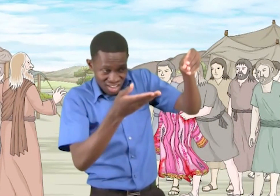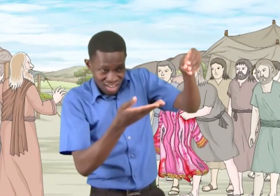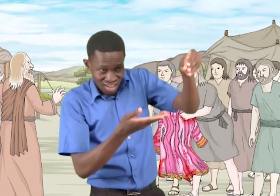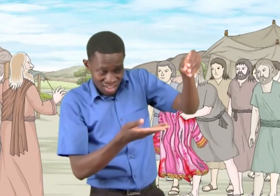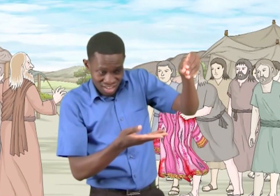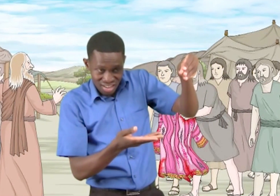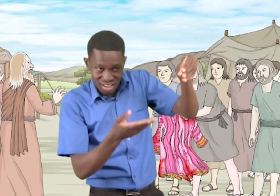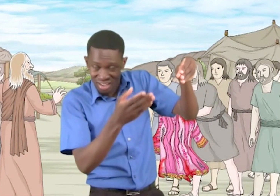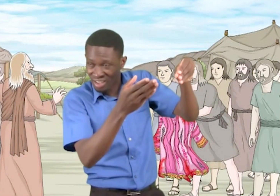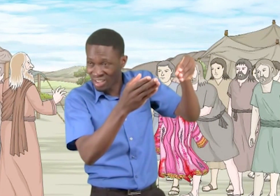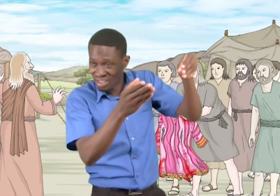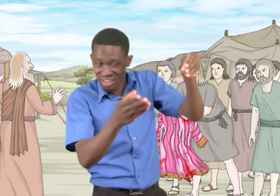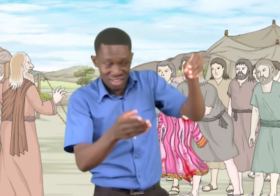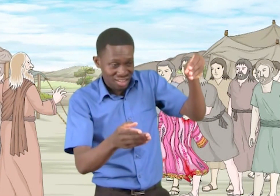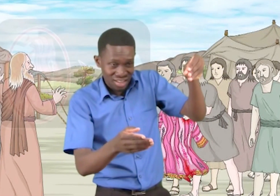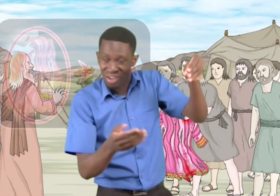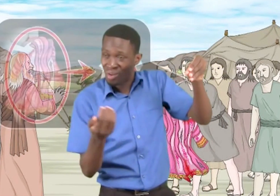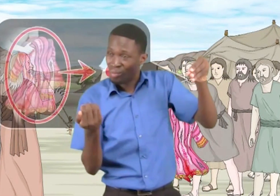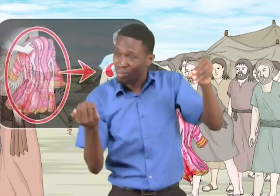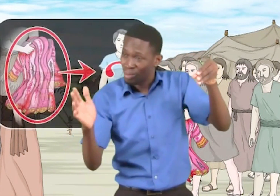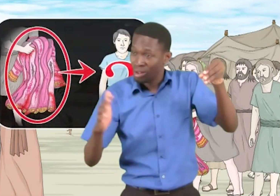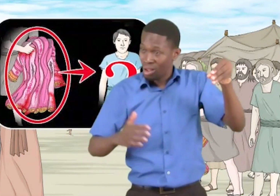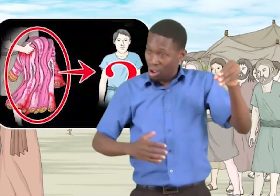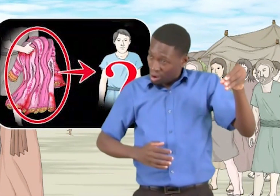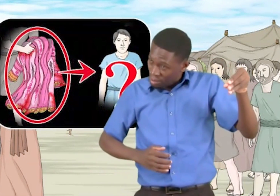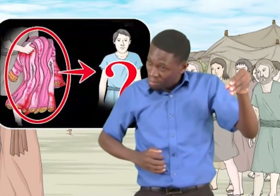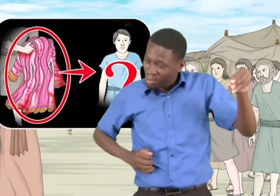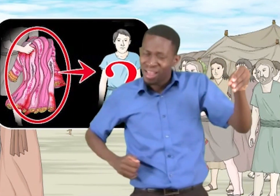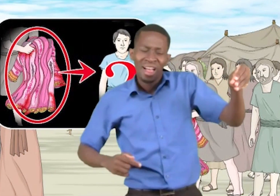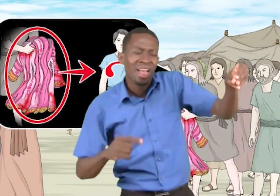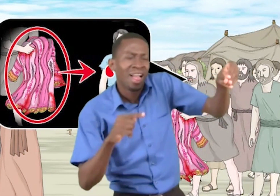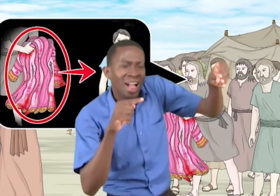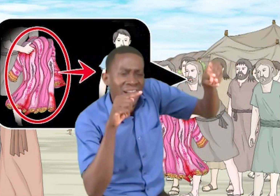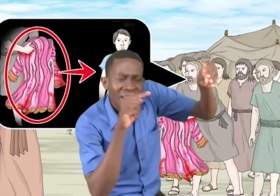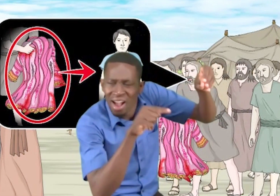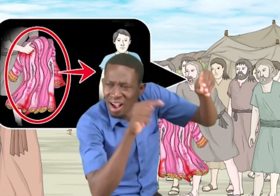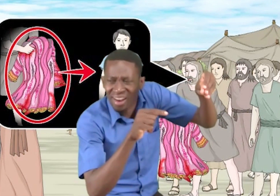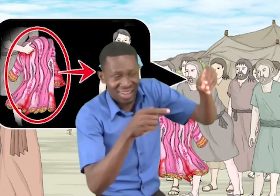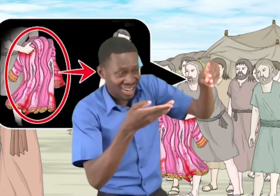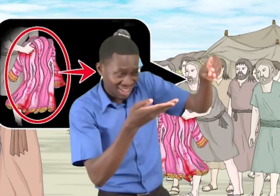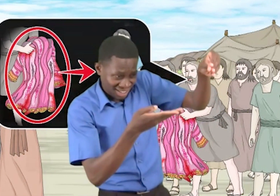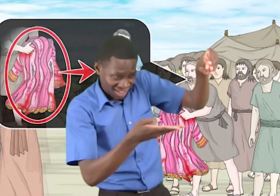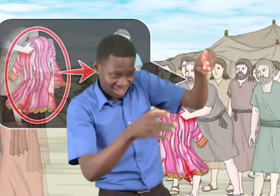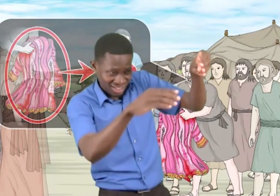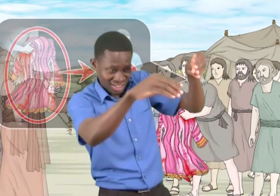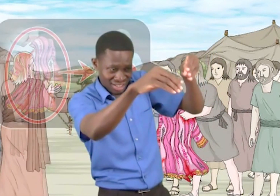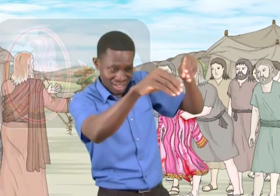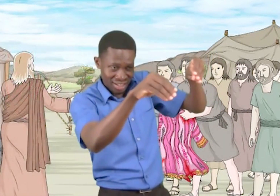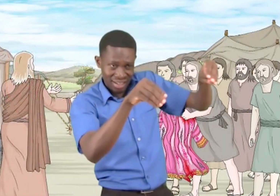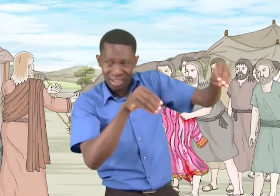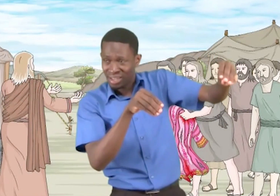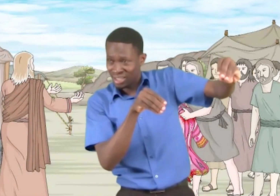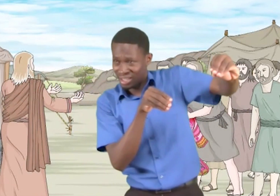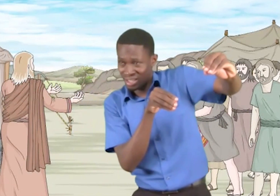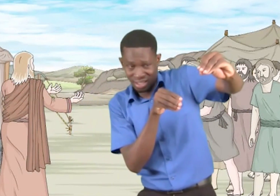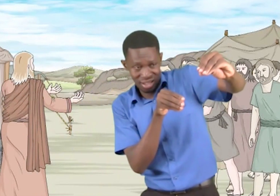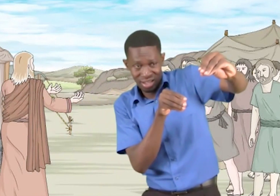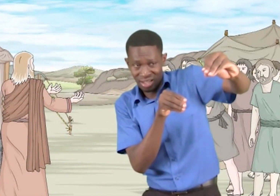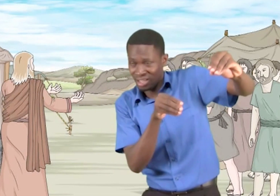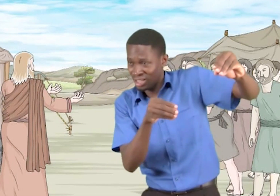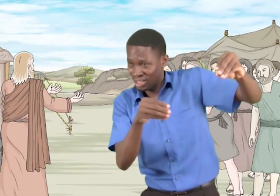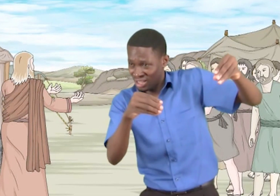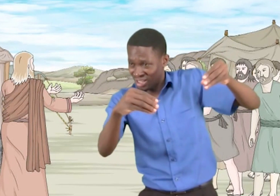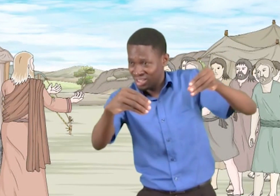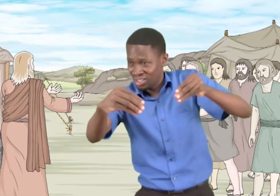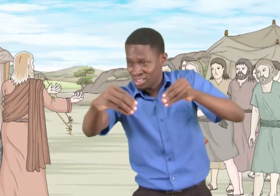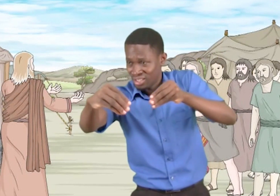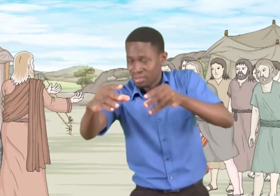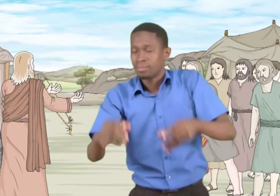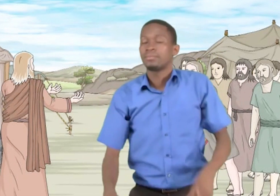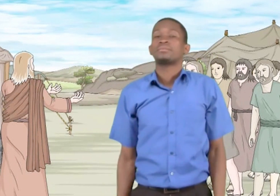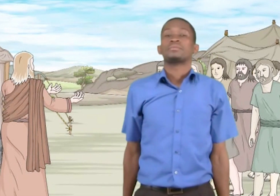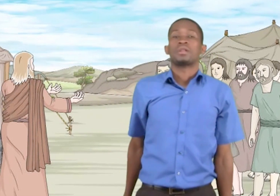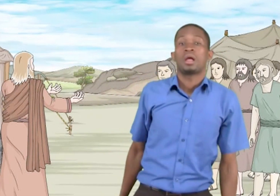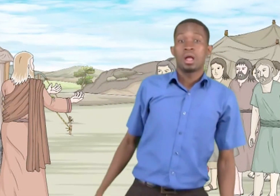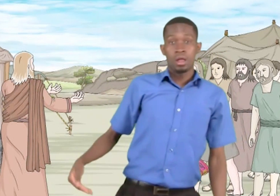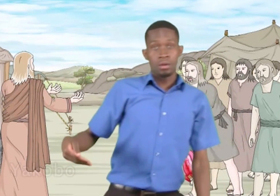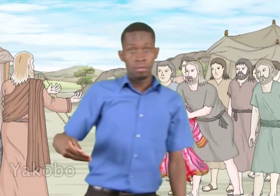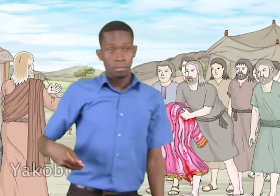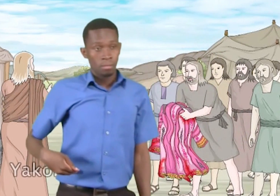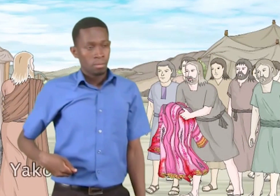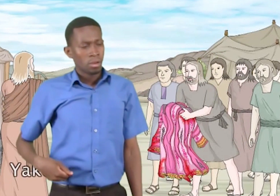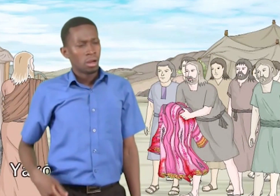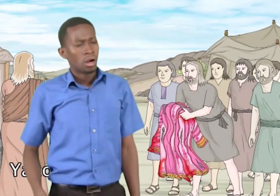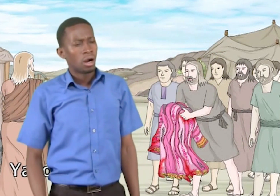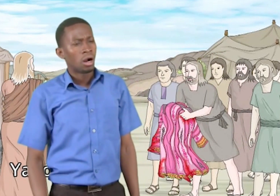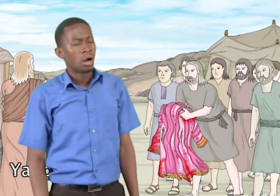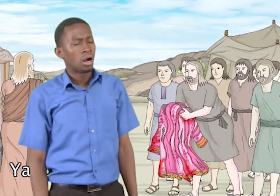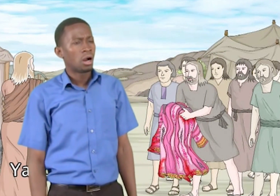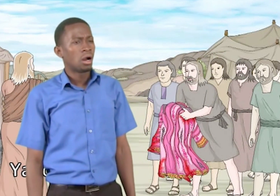Examine it to see whether it is your son’s robe or not.”